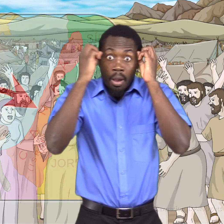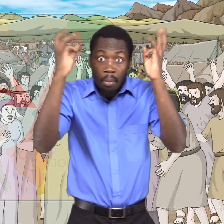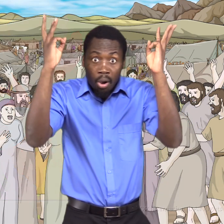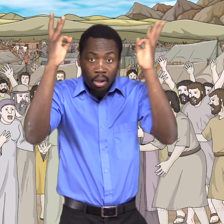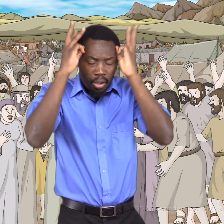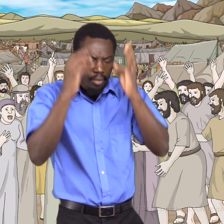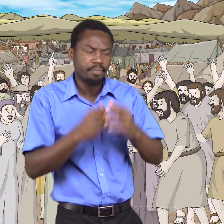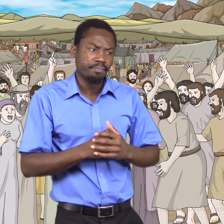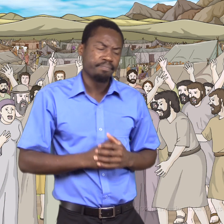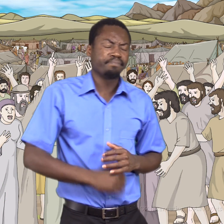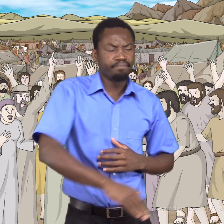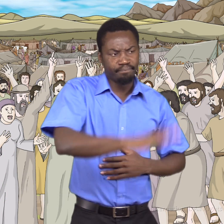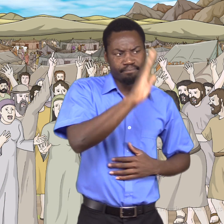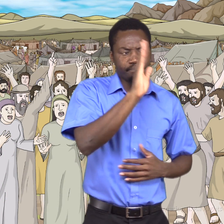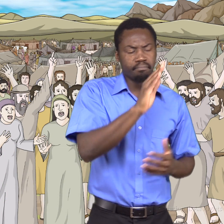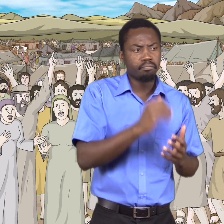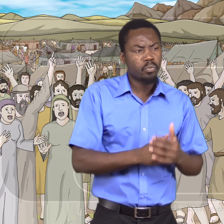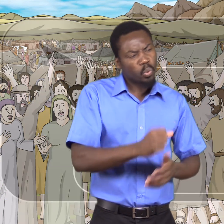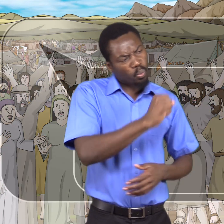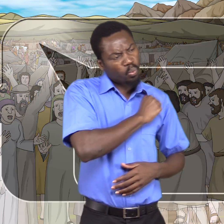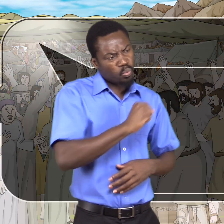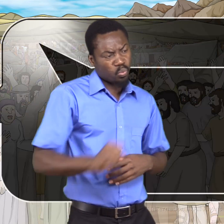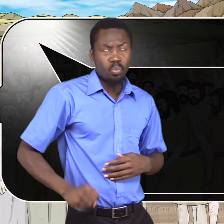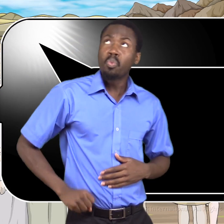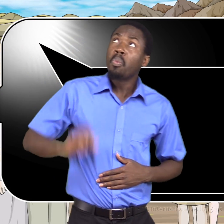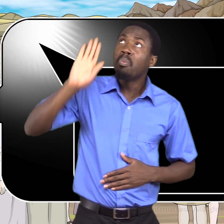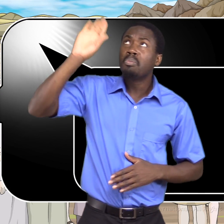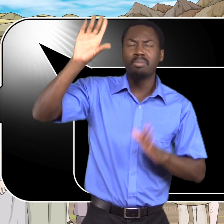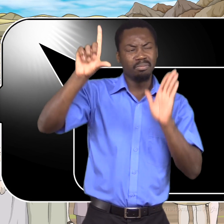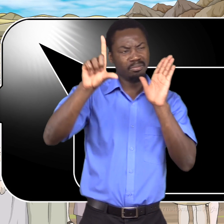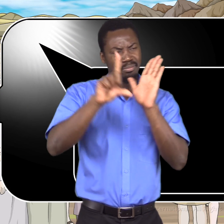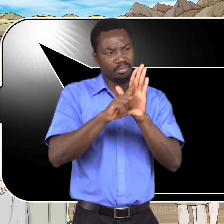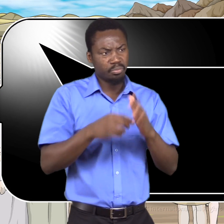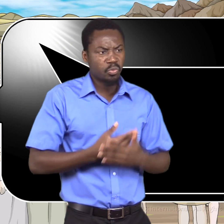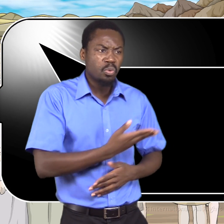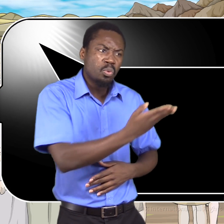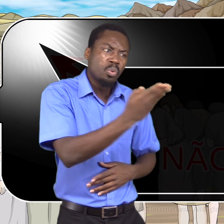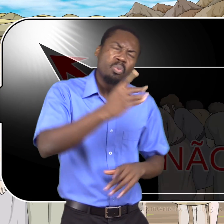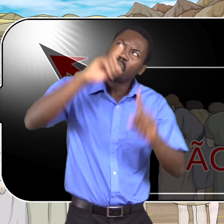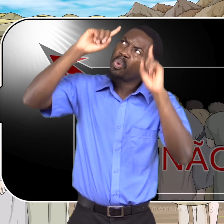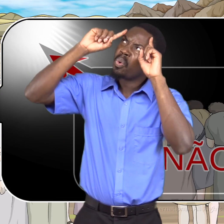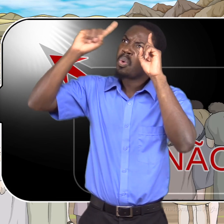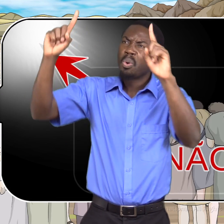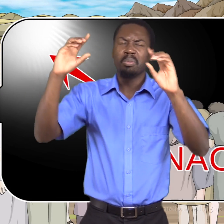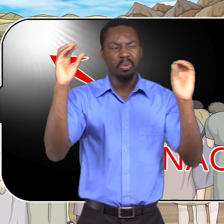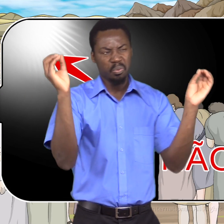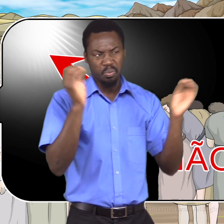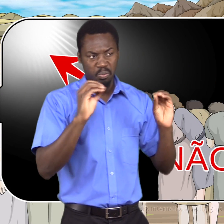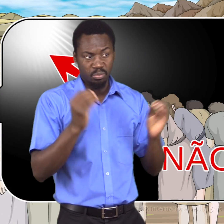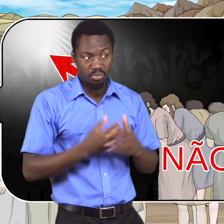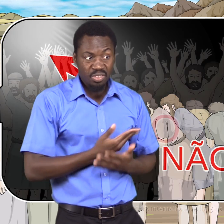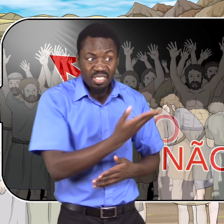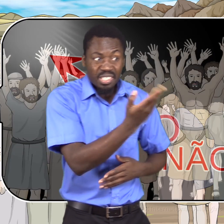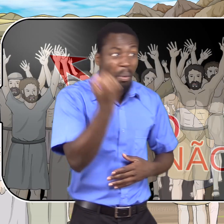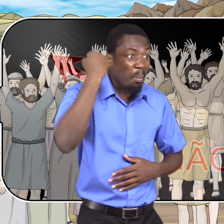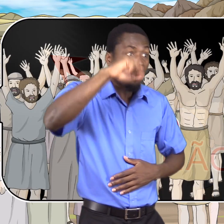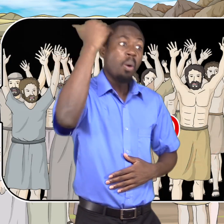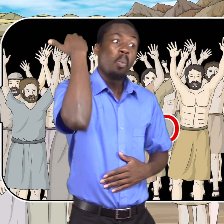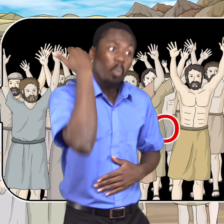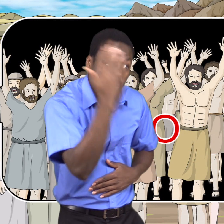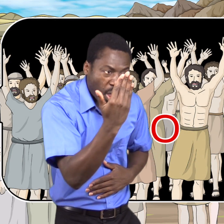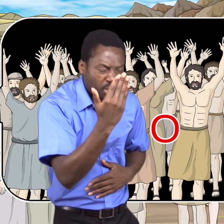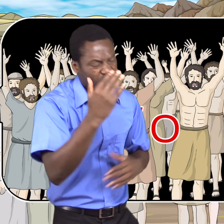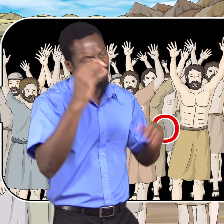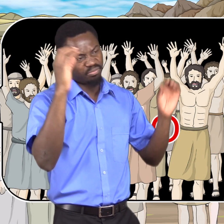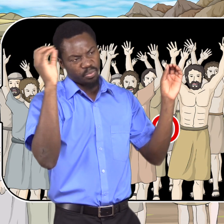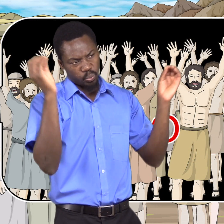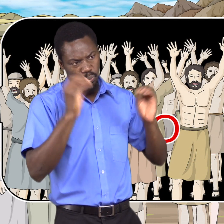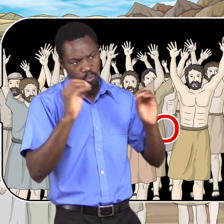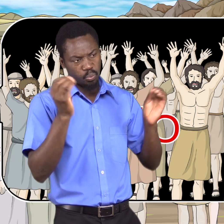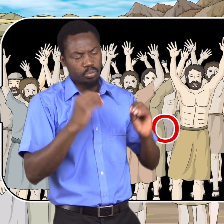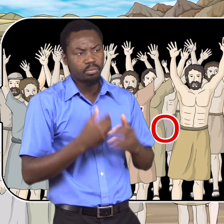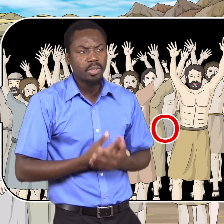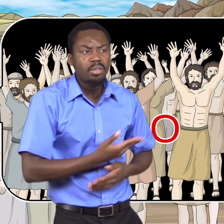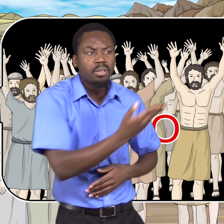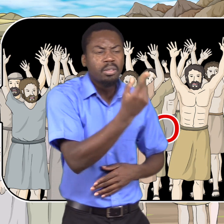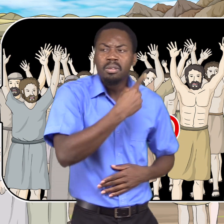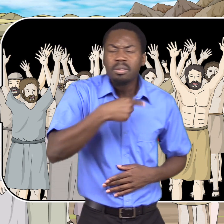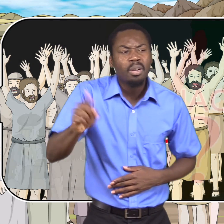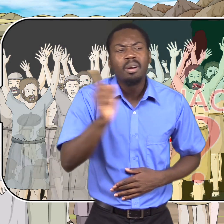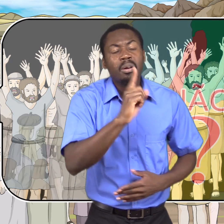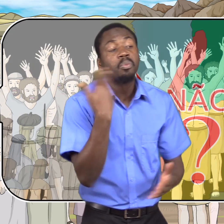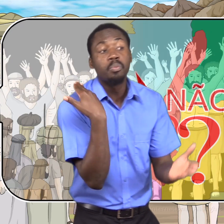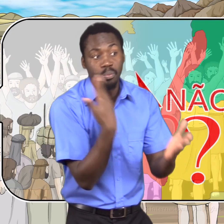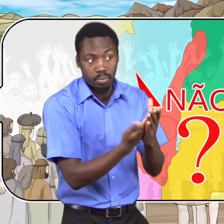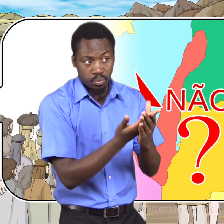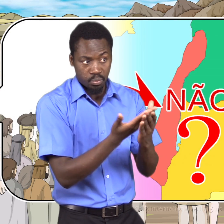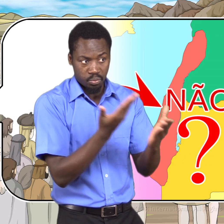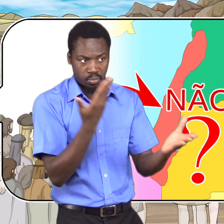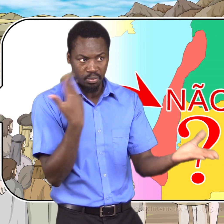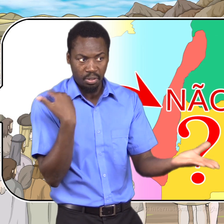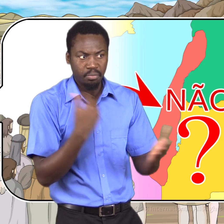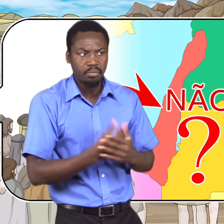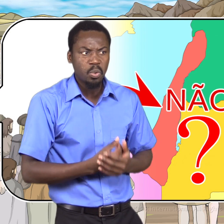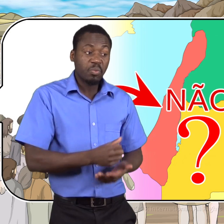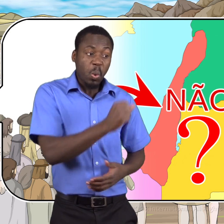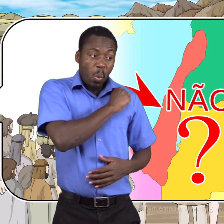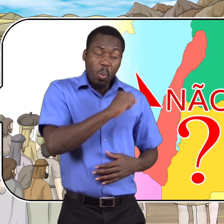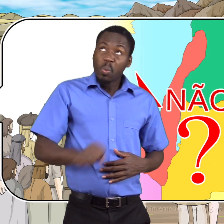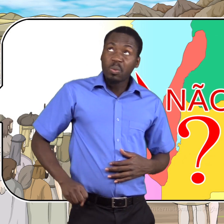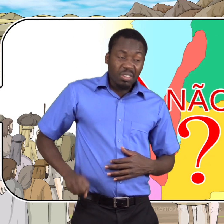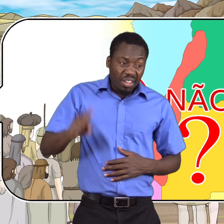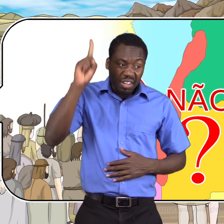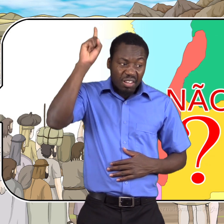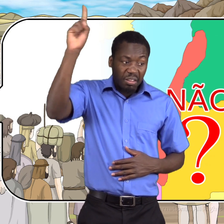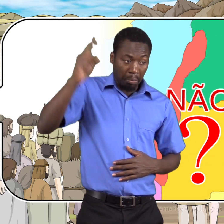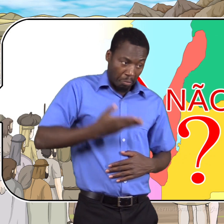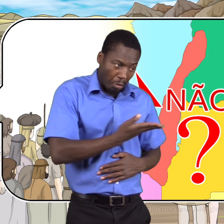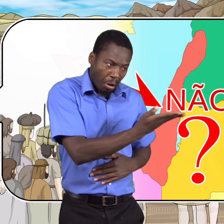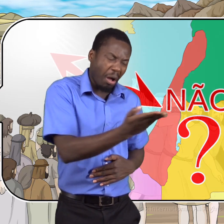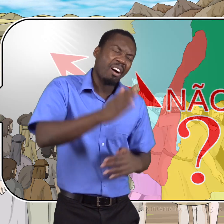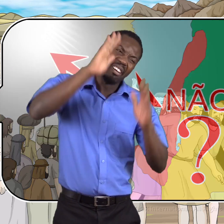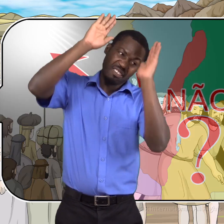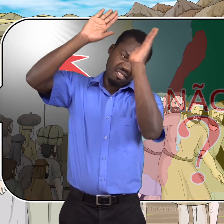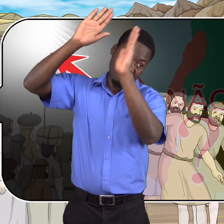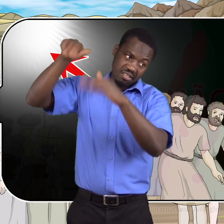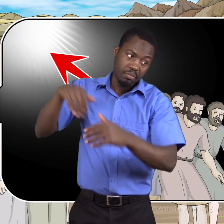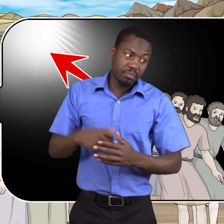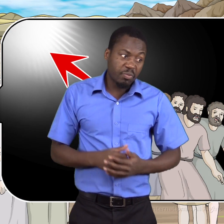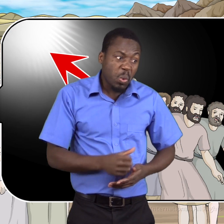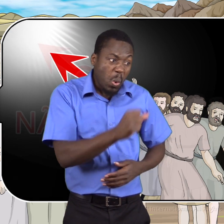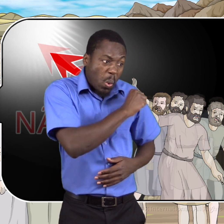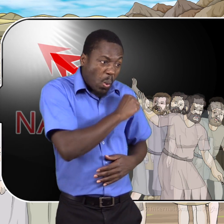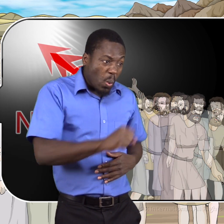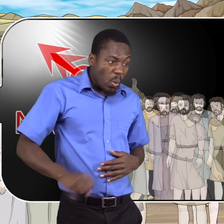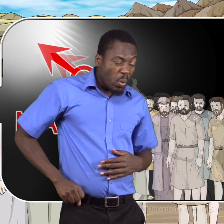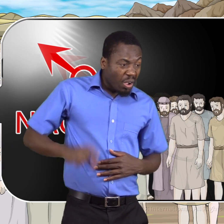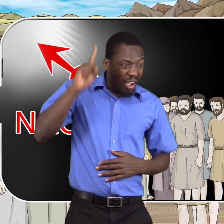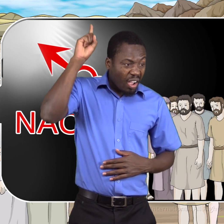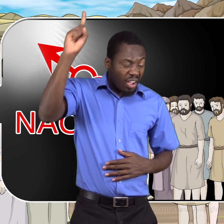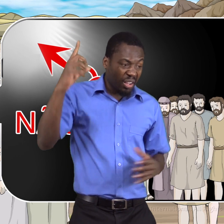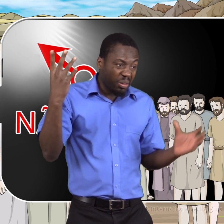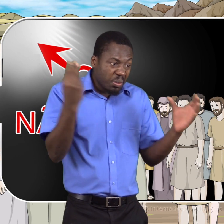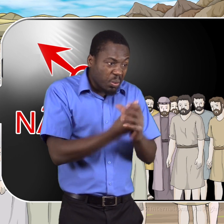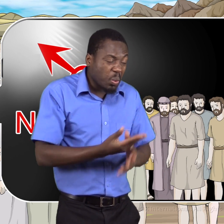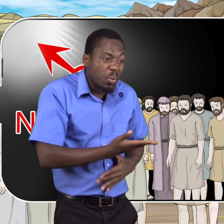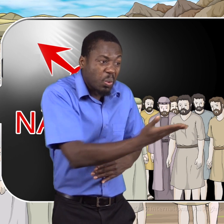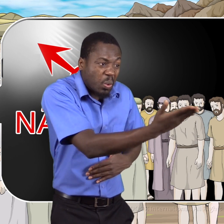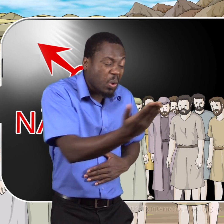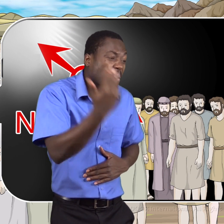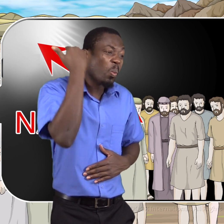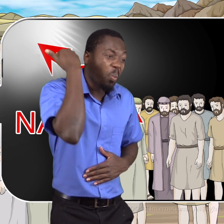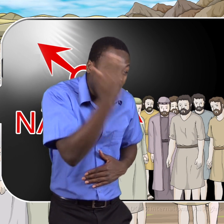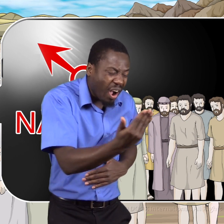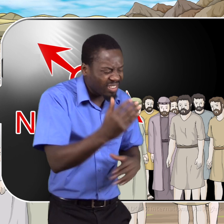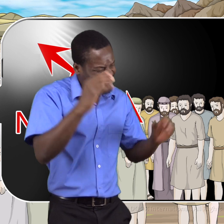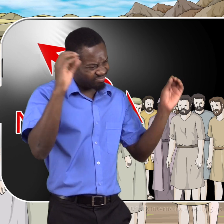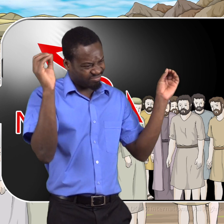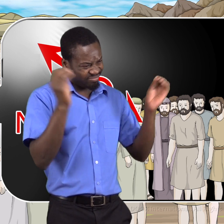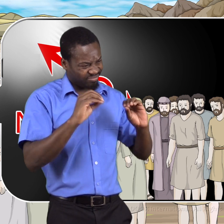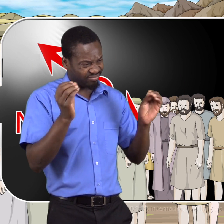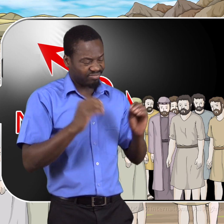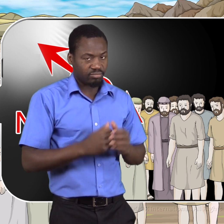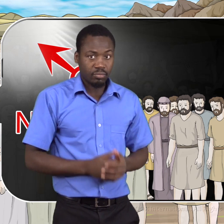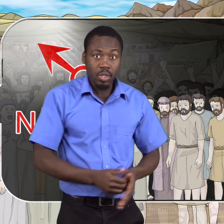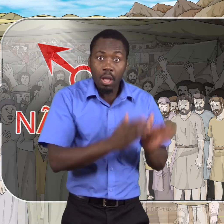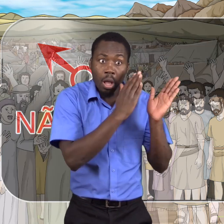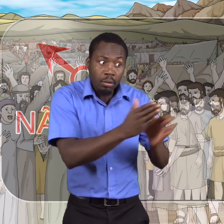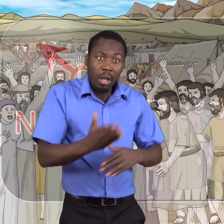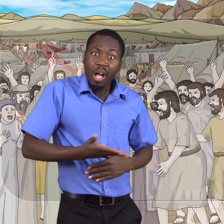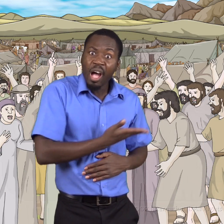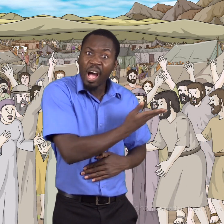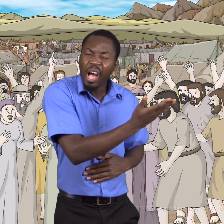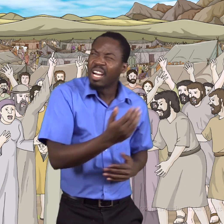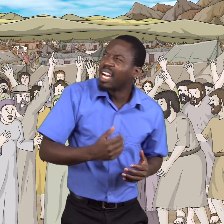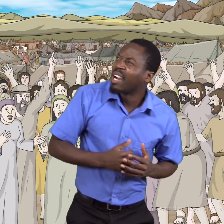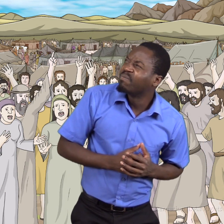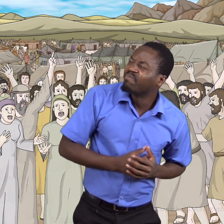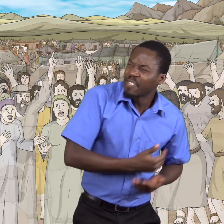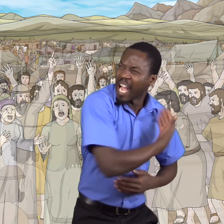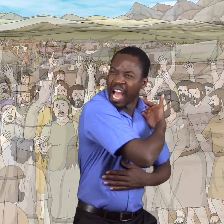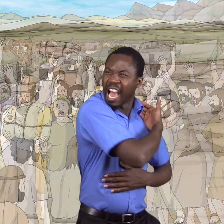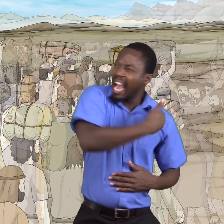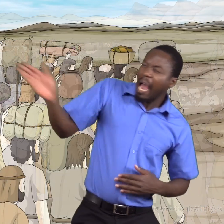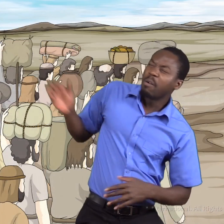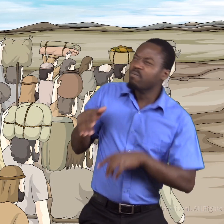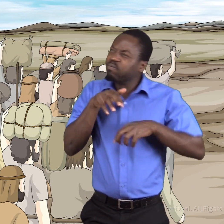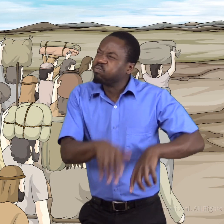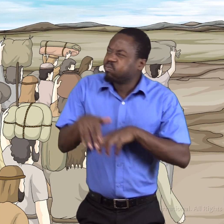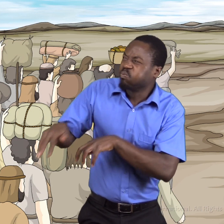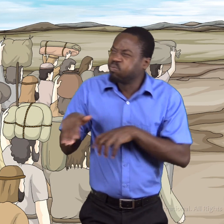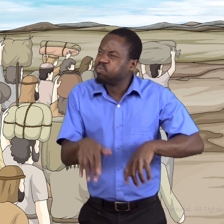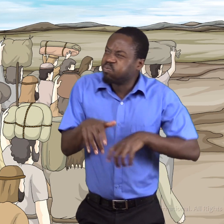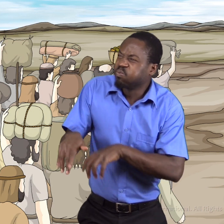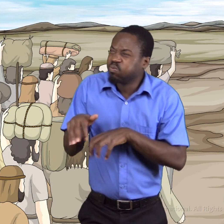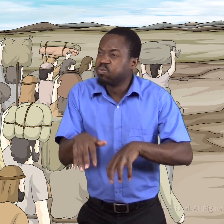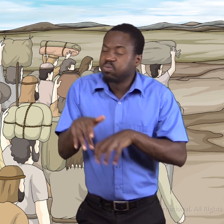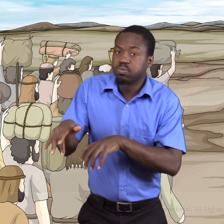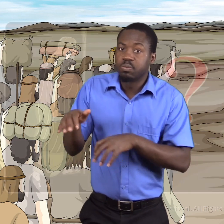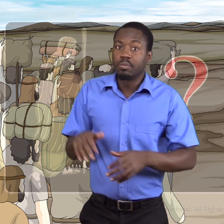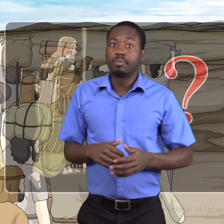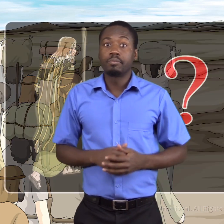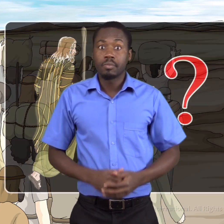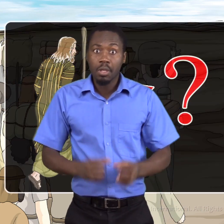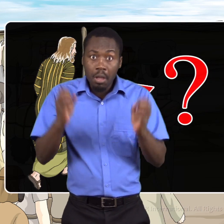Do not go up, lest you be struck down by your enemies, because the LORD is not among you. For there the Amalekites and Canaanites will face you, and you will fall by the sword.